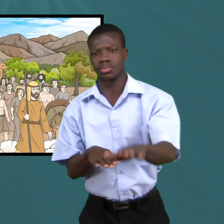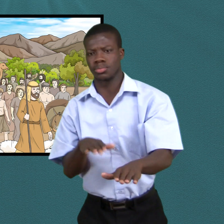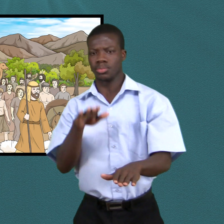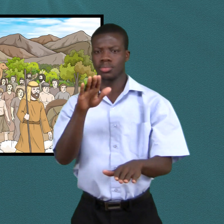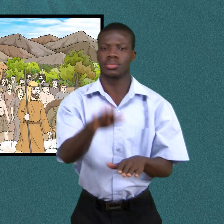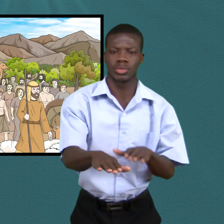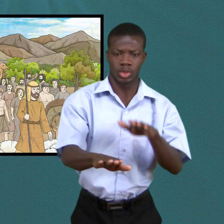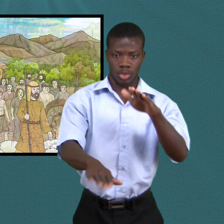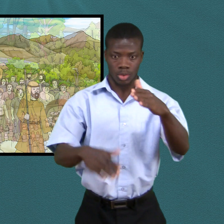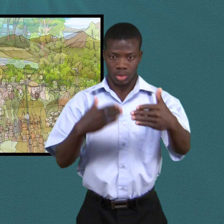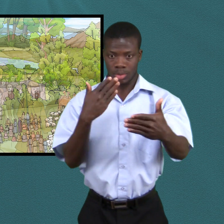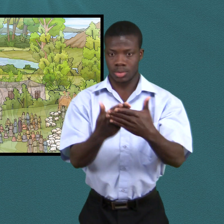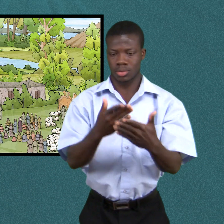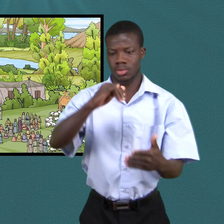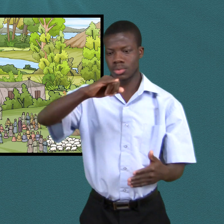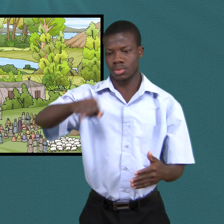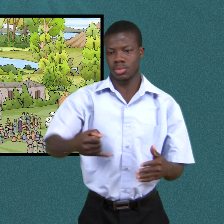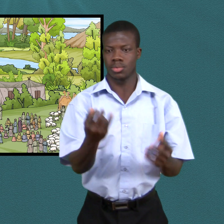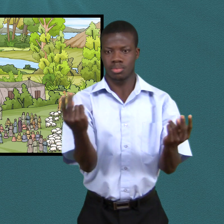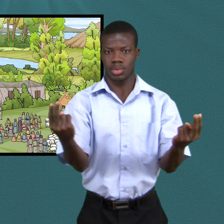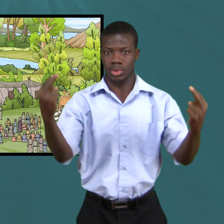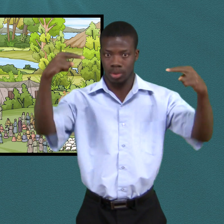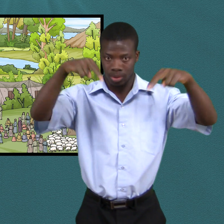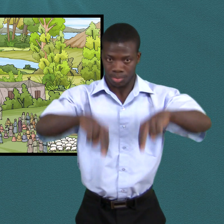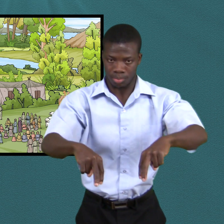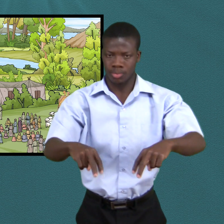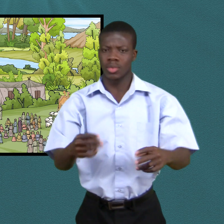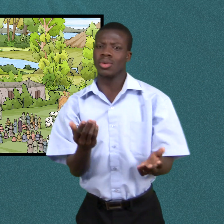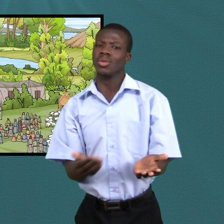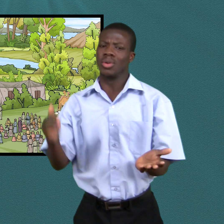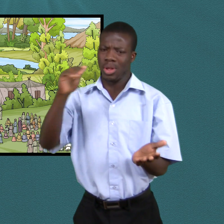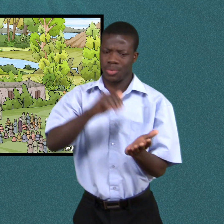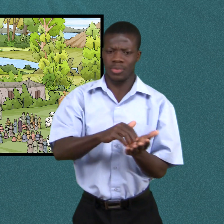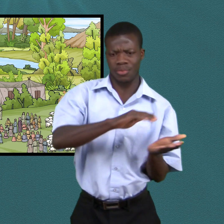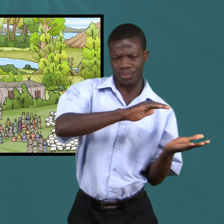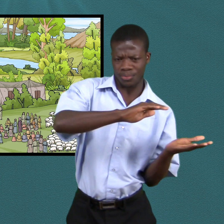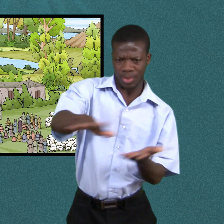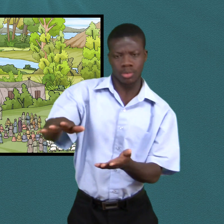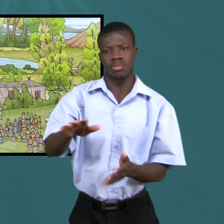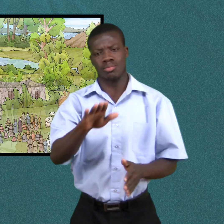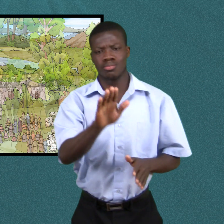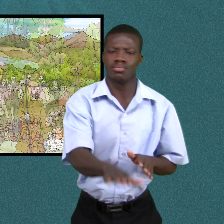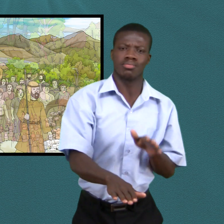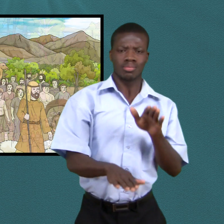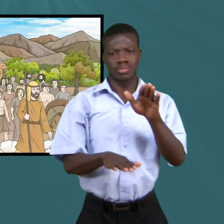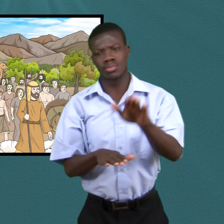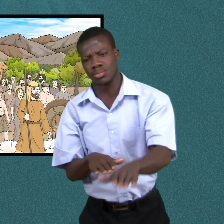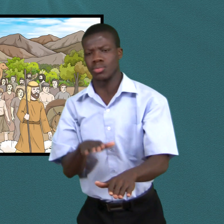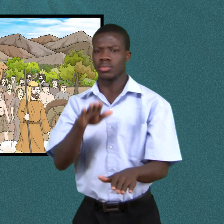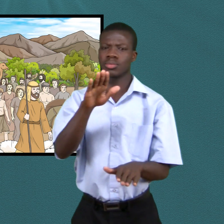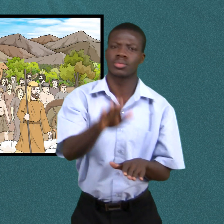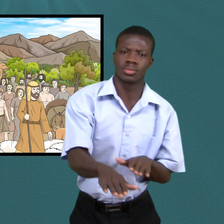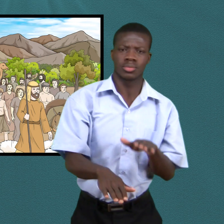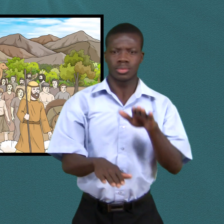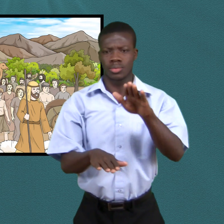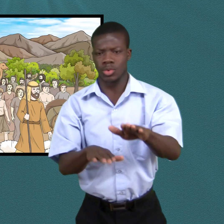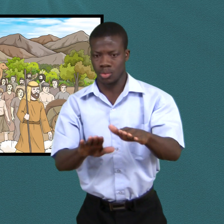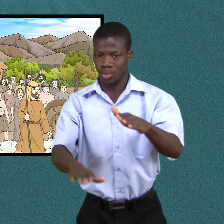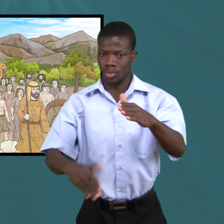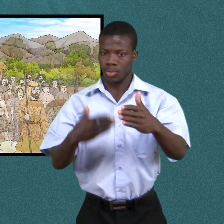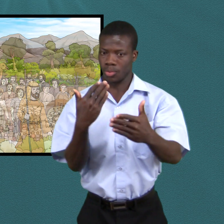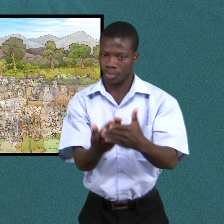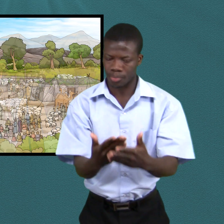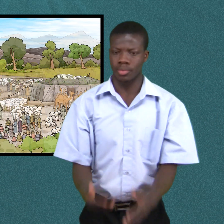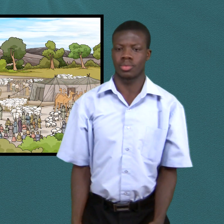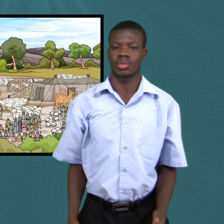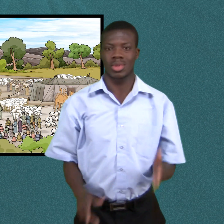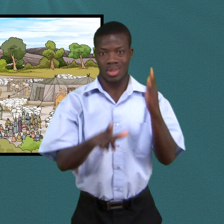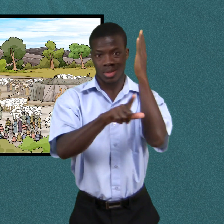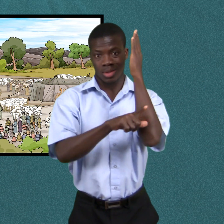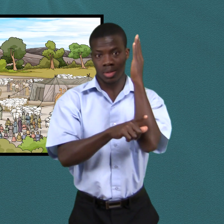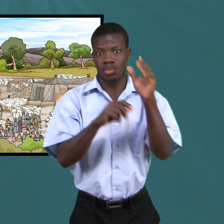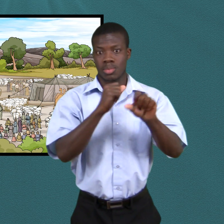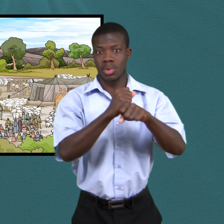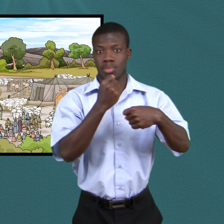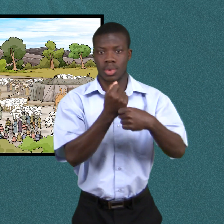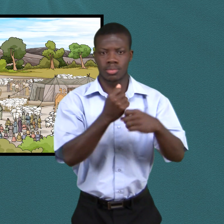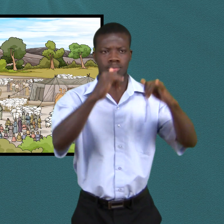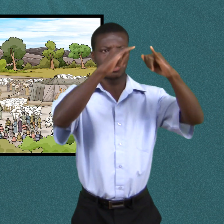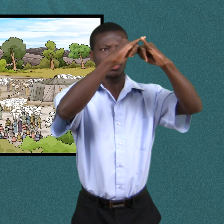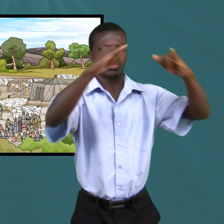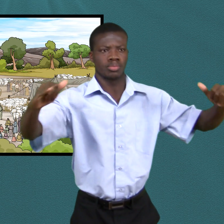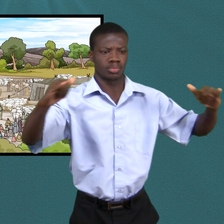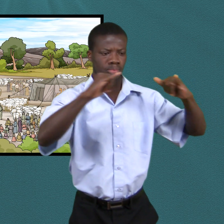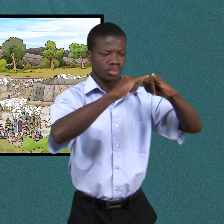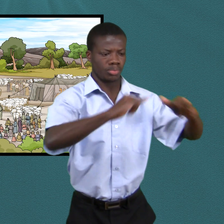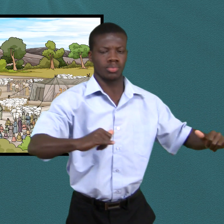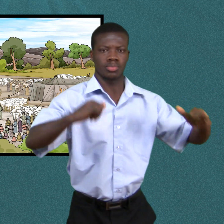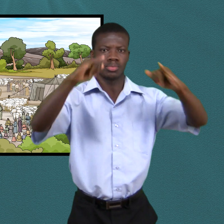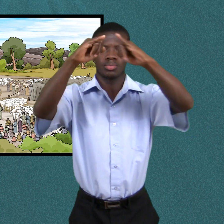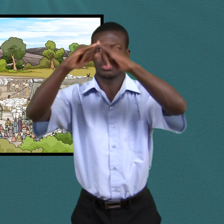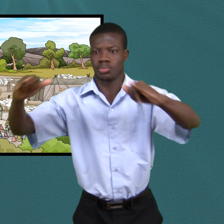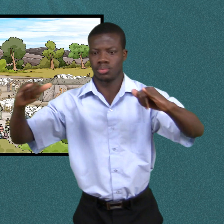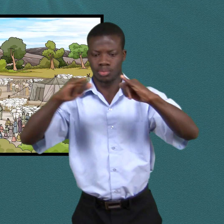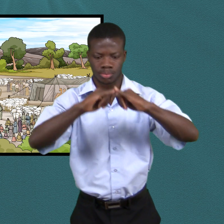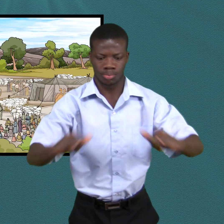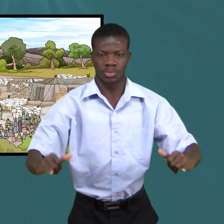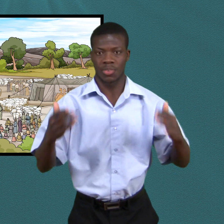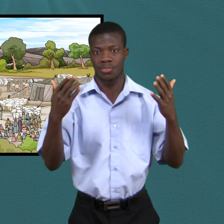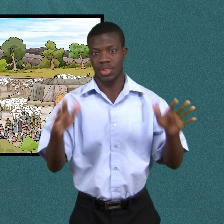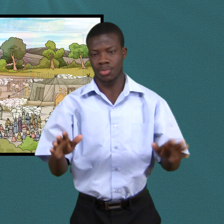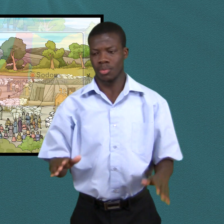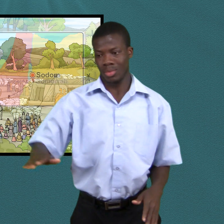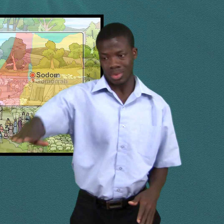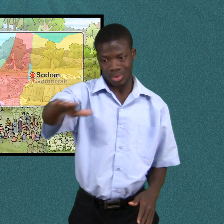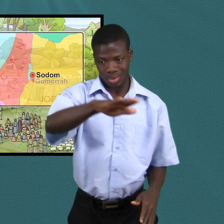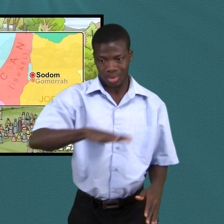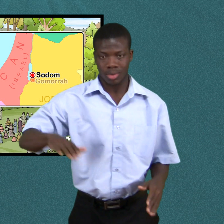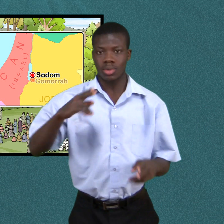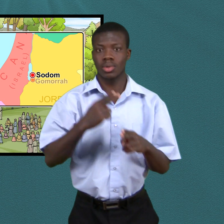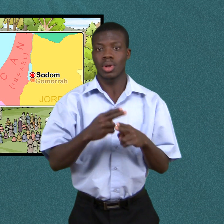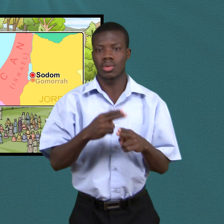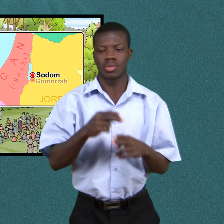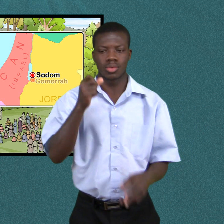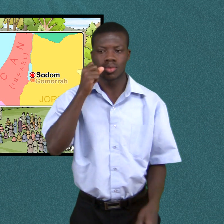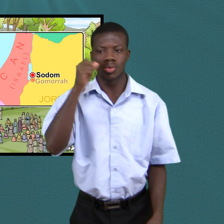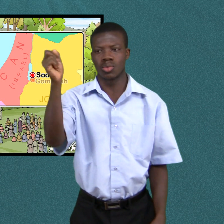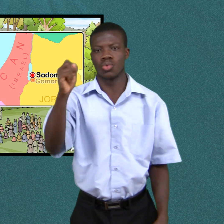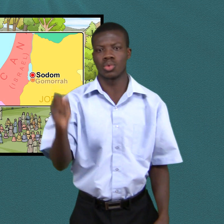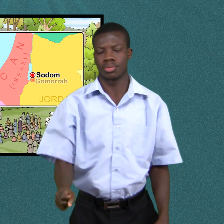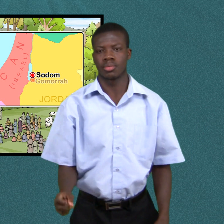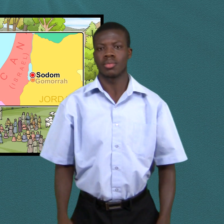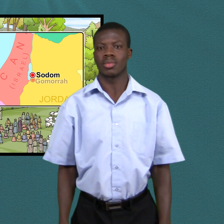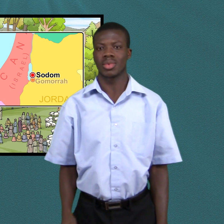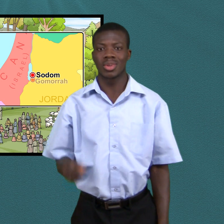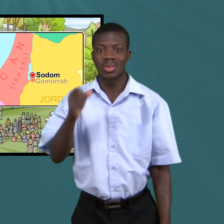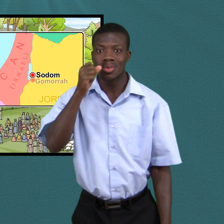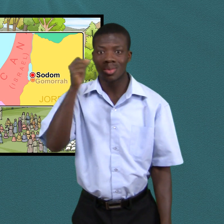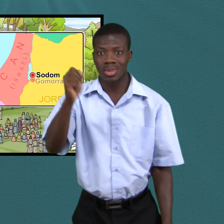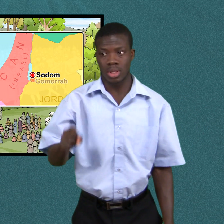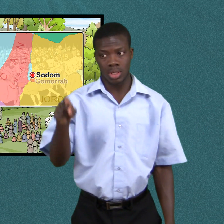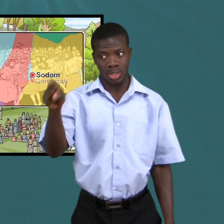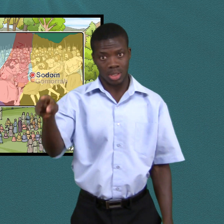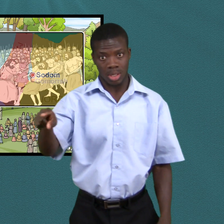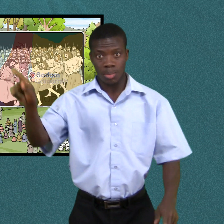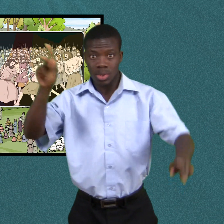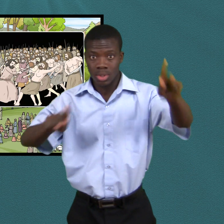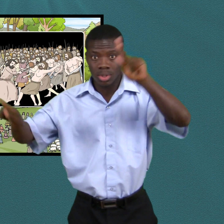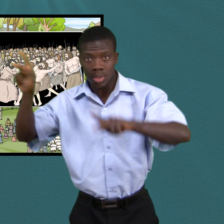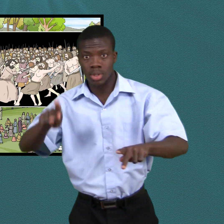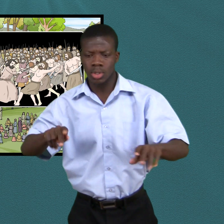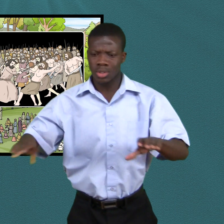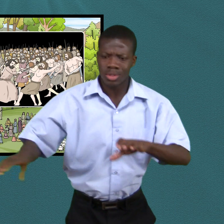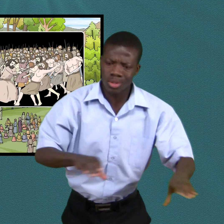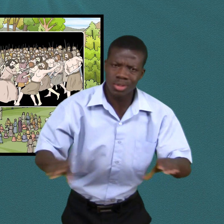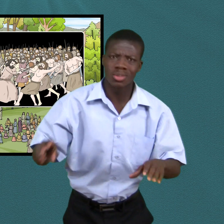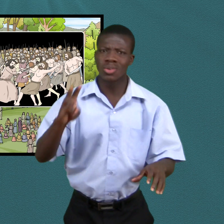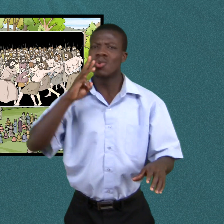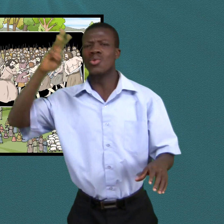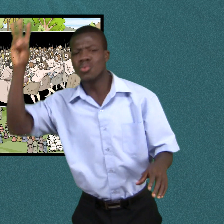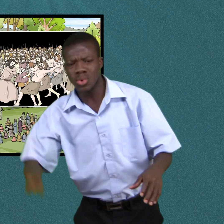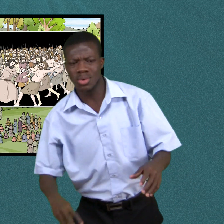And Abram and Lot parted company. Abram lived in the land of Canaan, but Lot settled in the cities of the plain and pitched his tent toward Sodom.